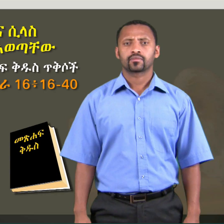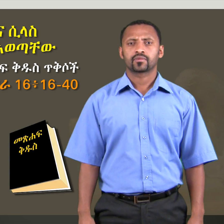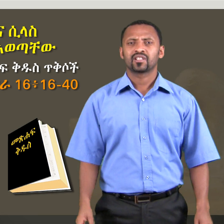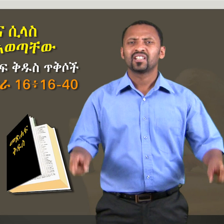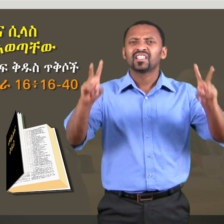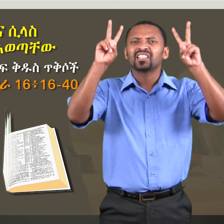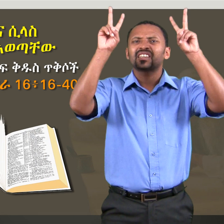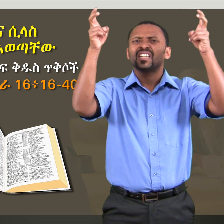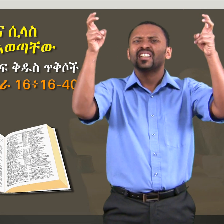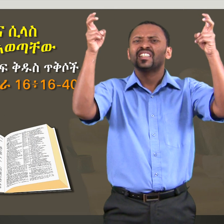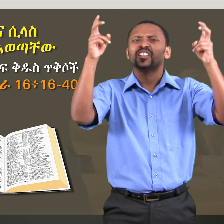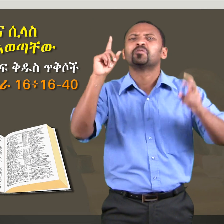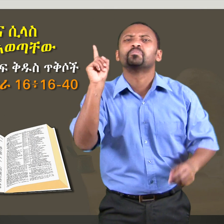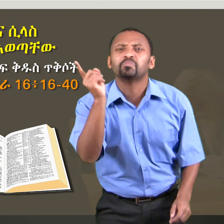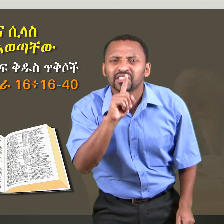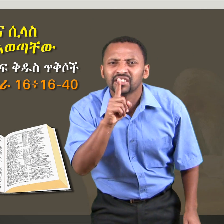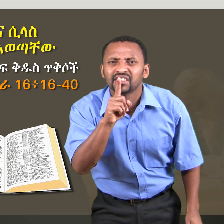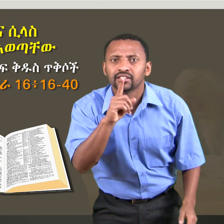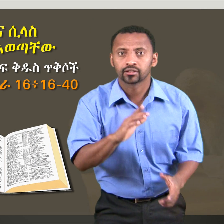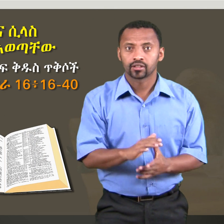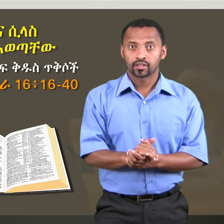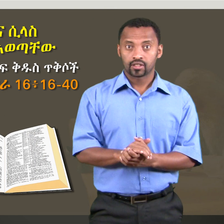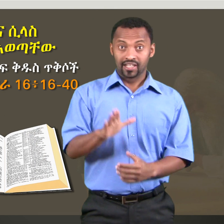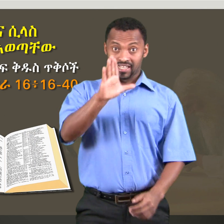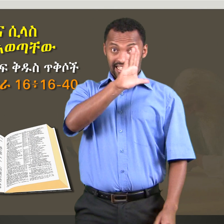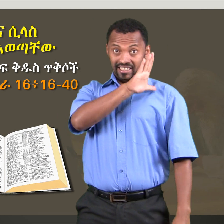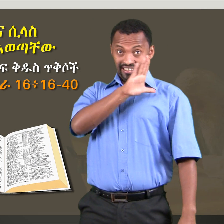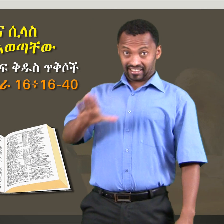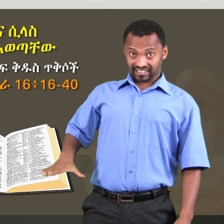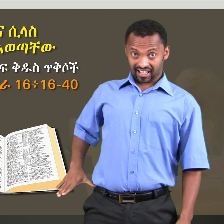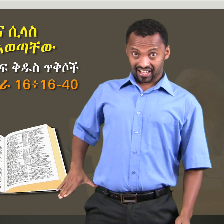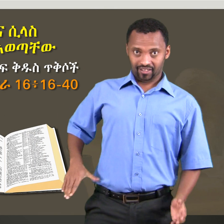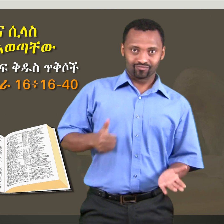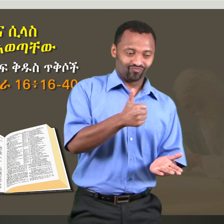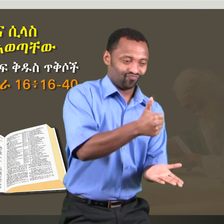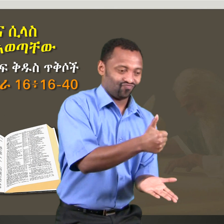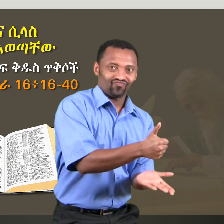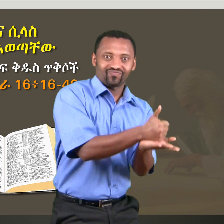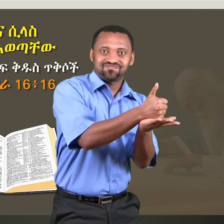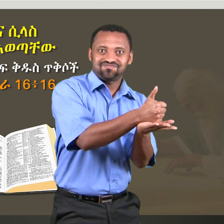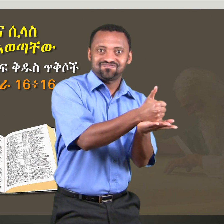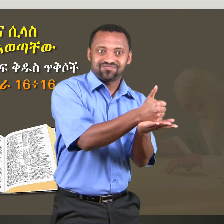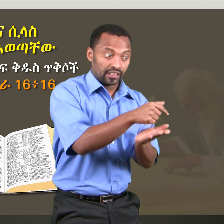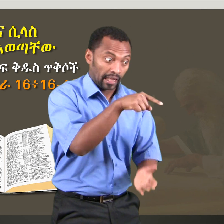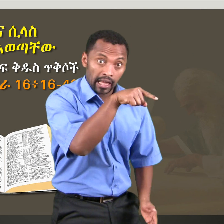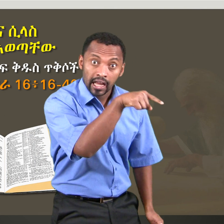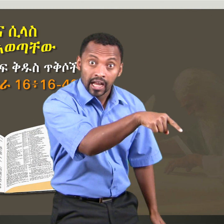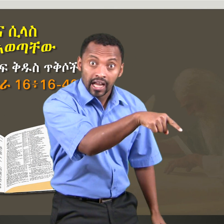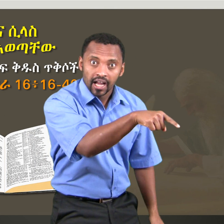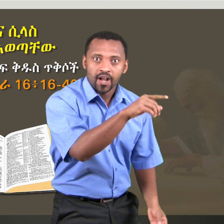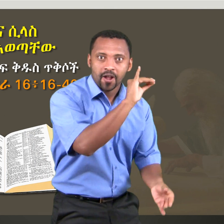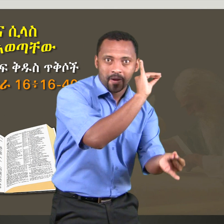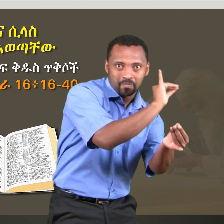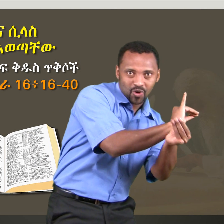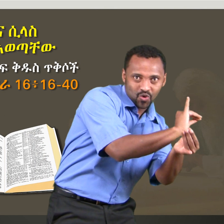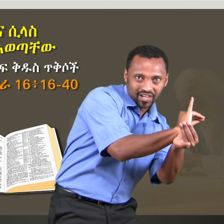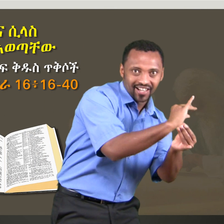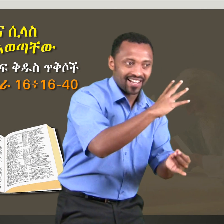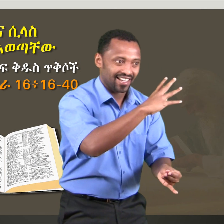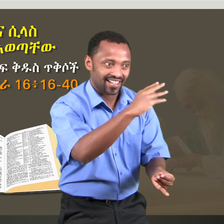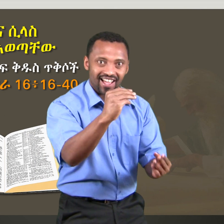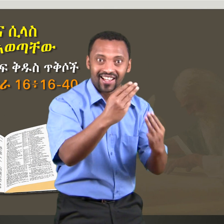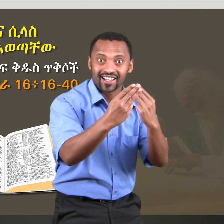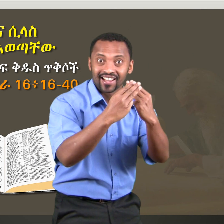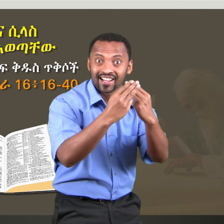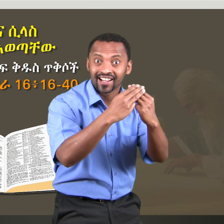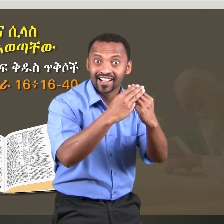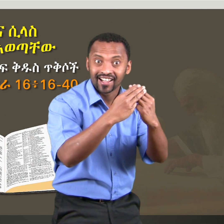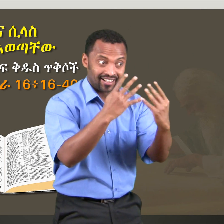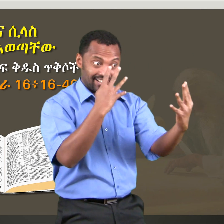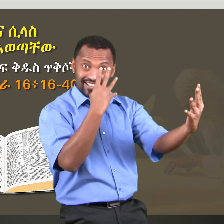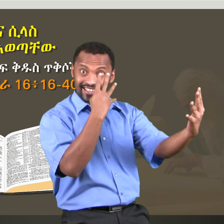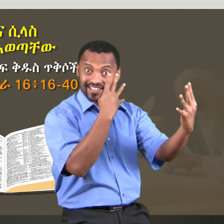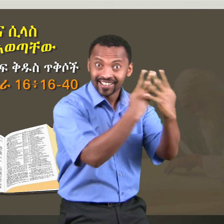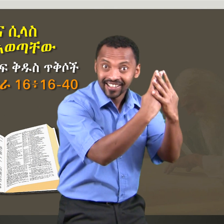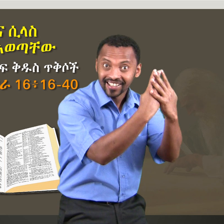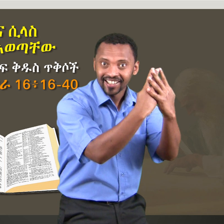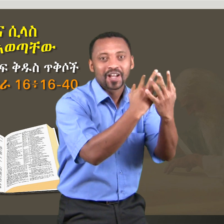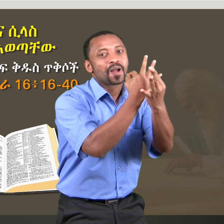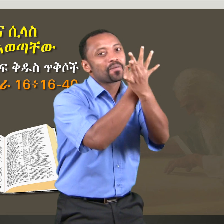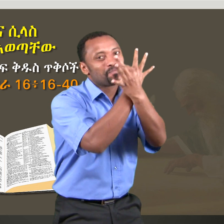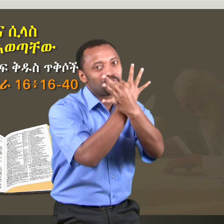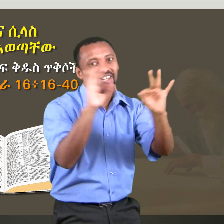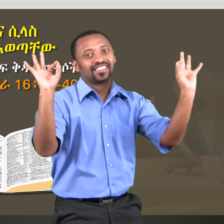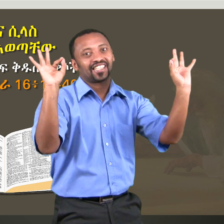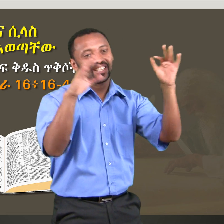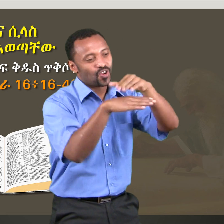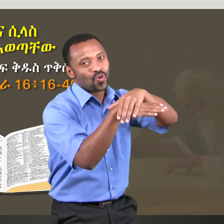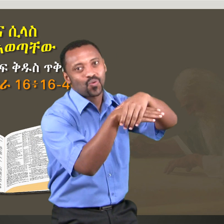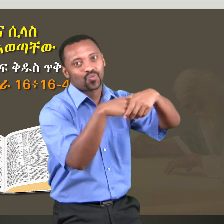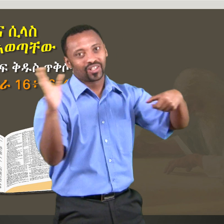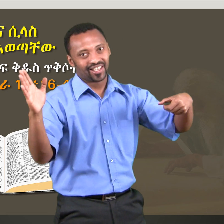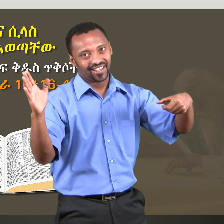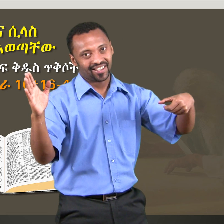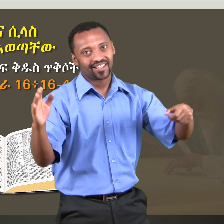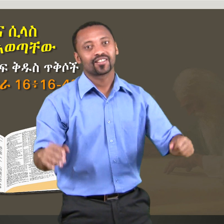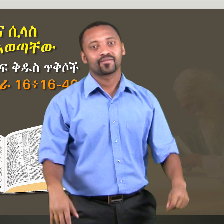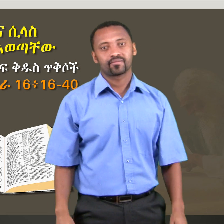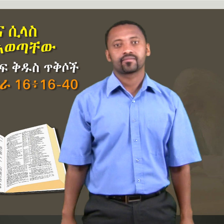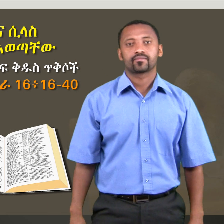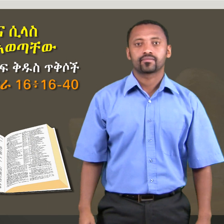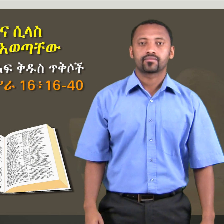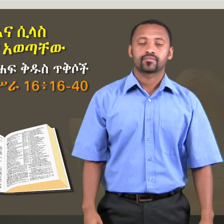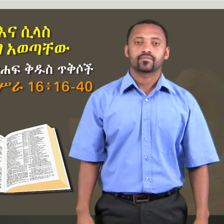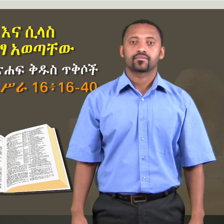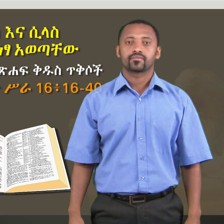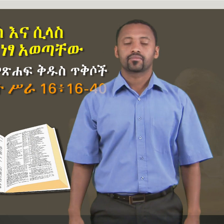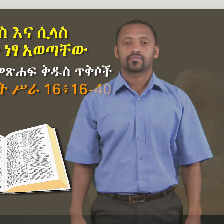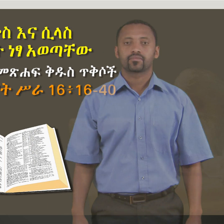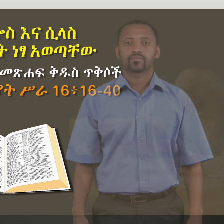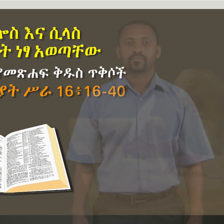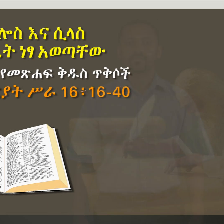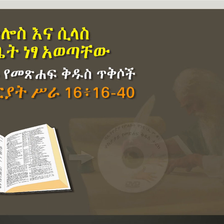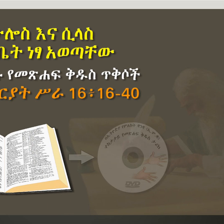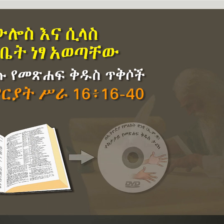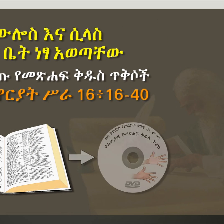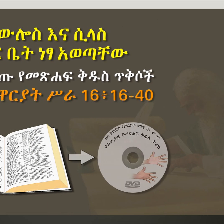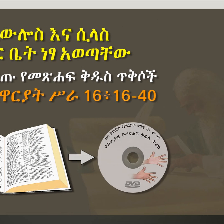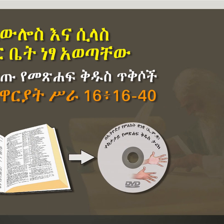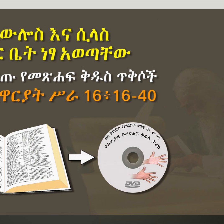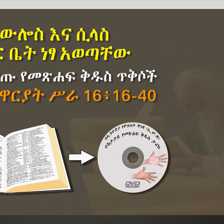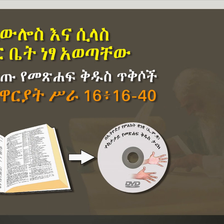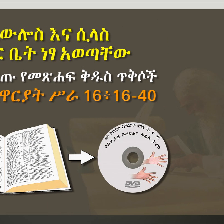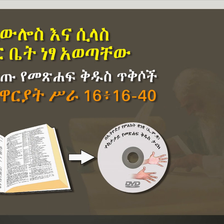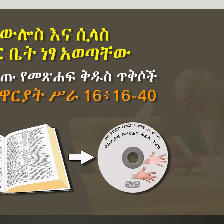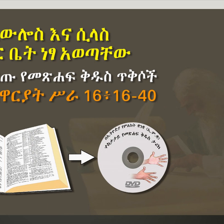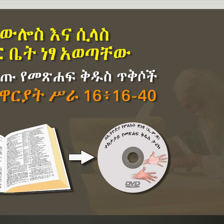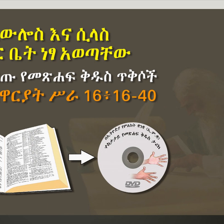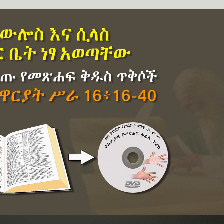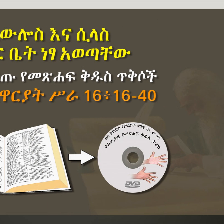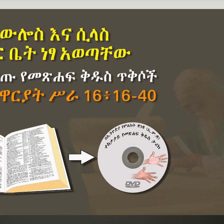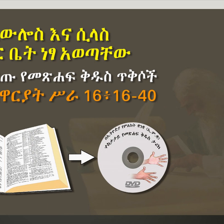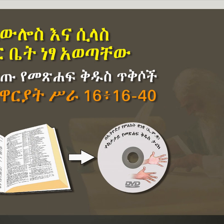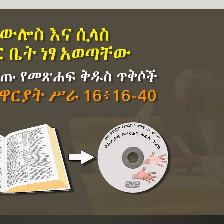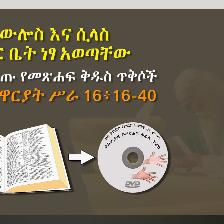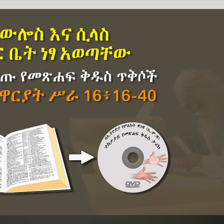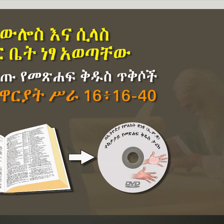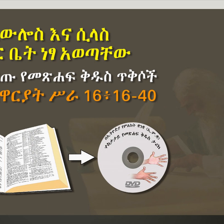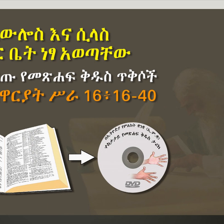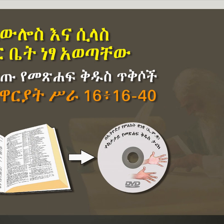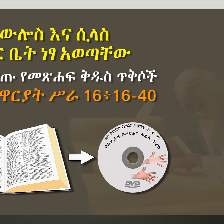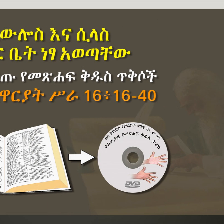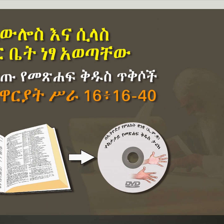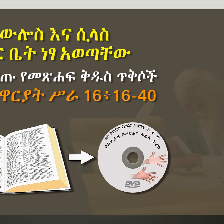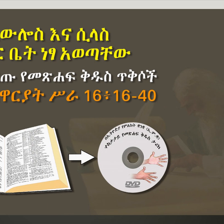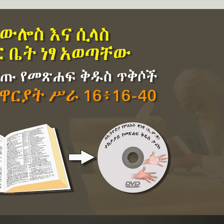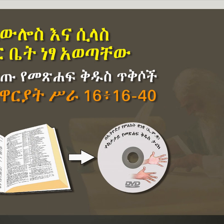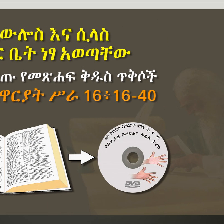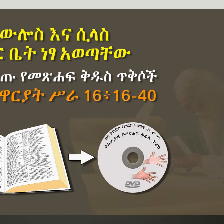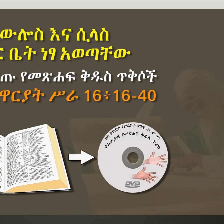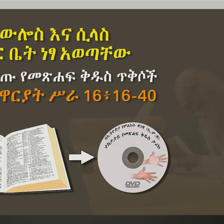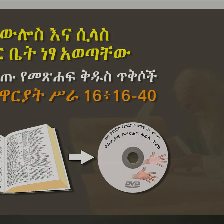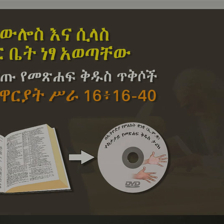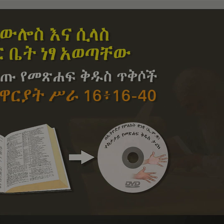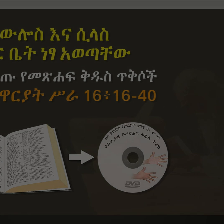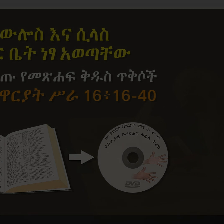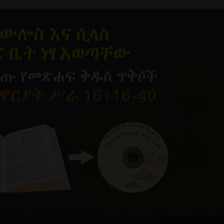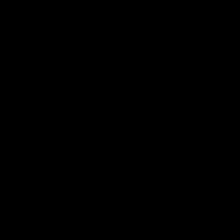The Lord frees Paul and Silas from prison